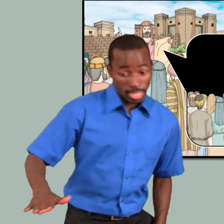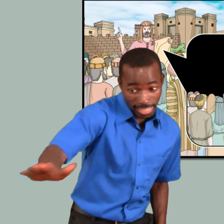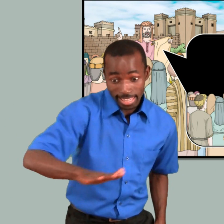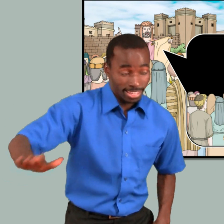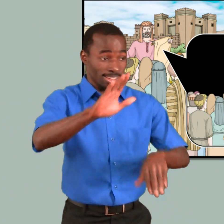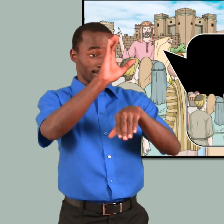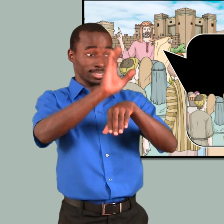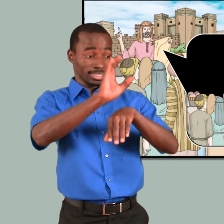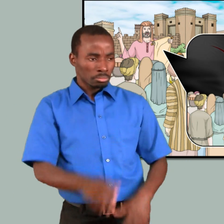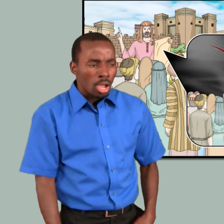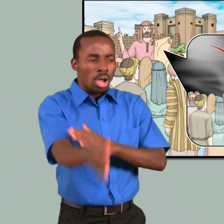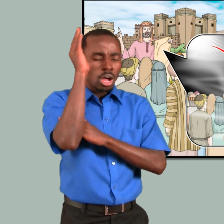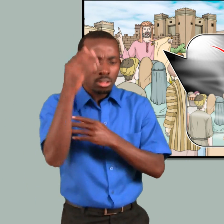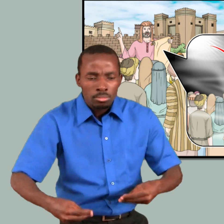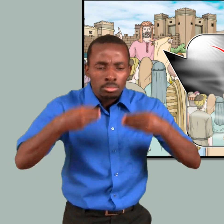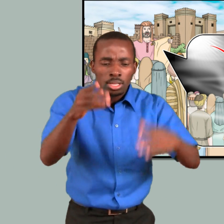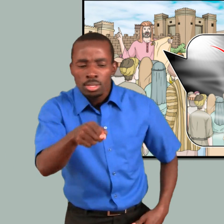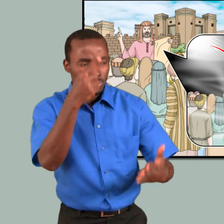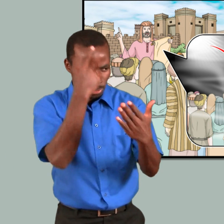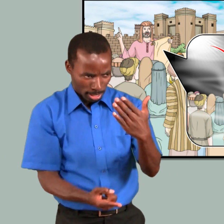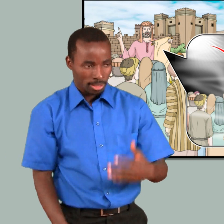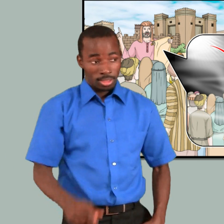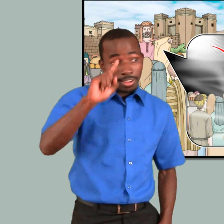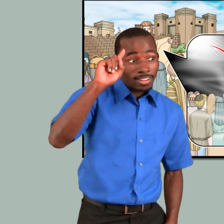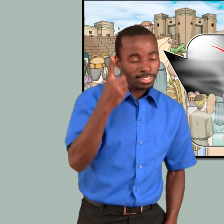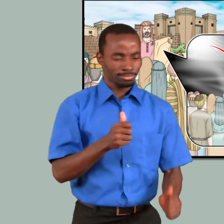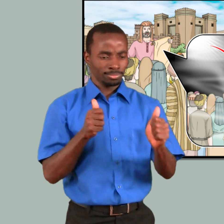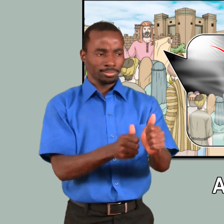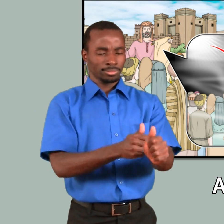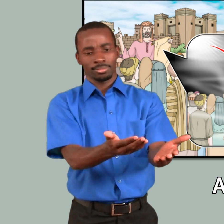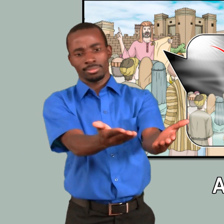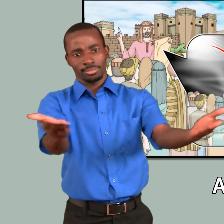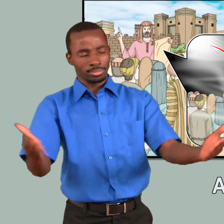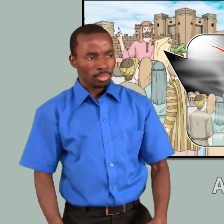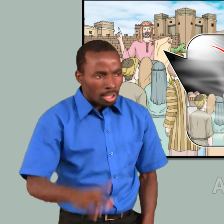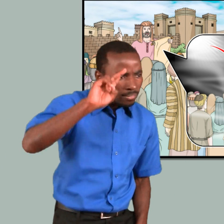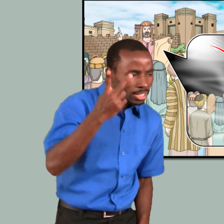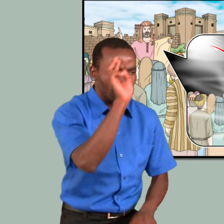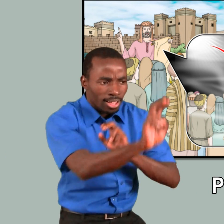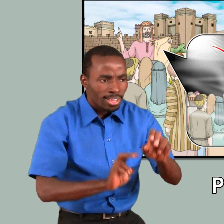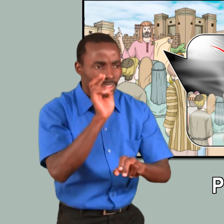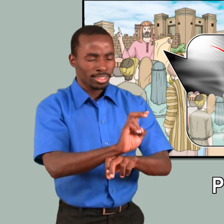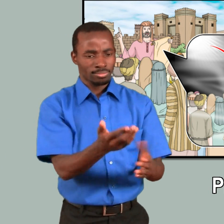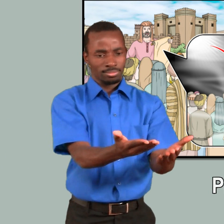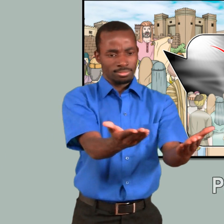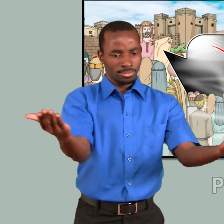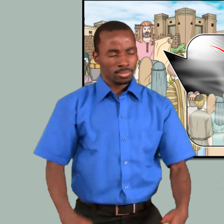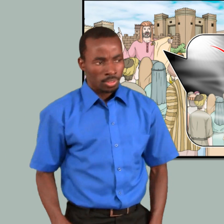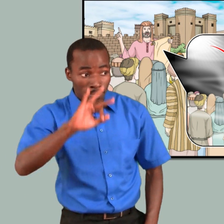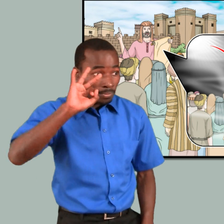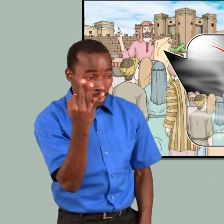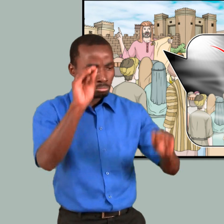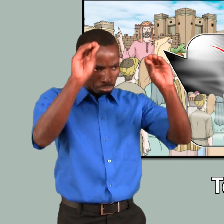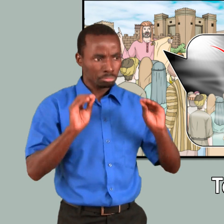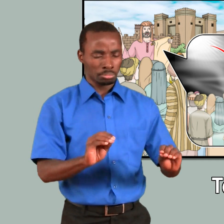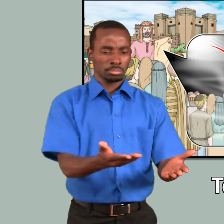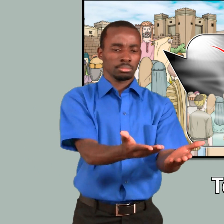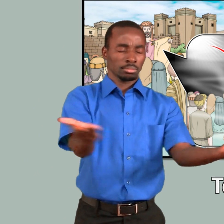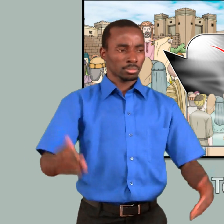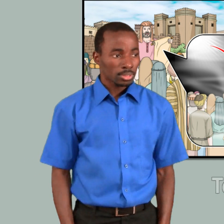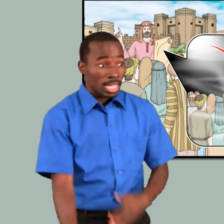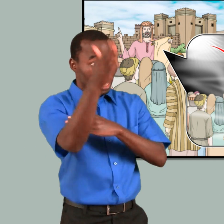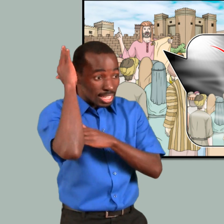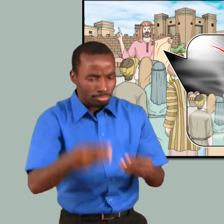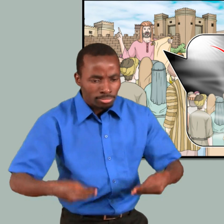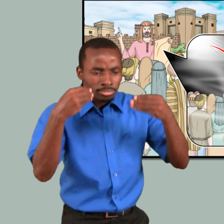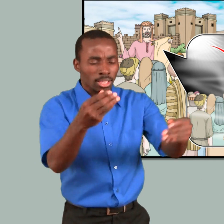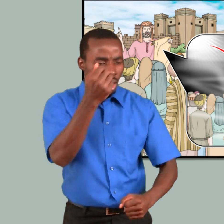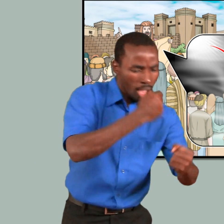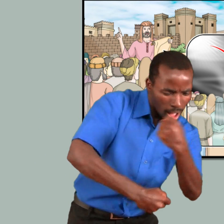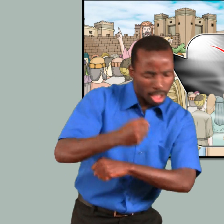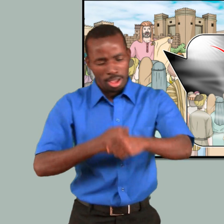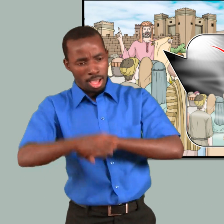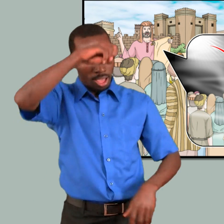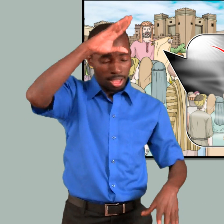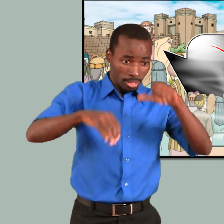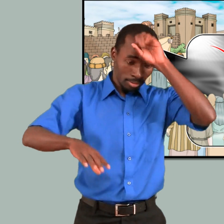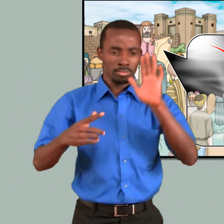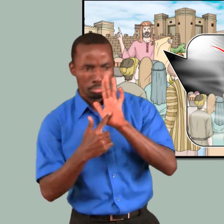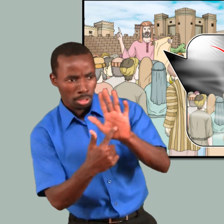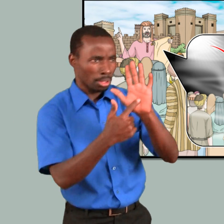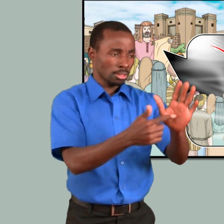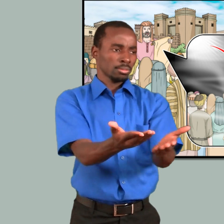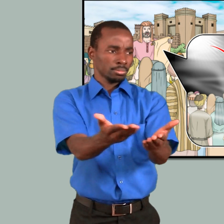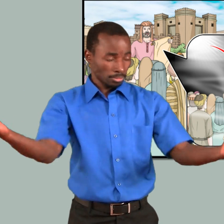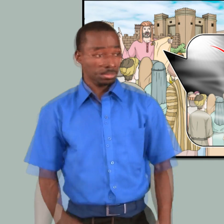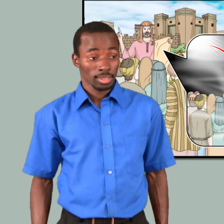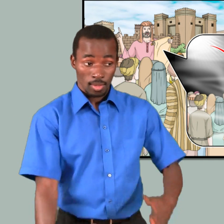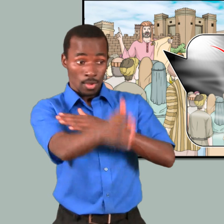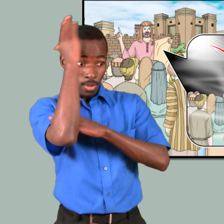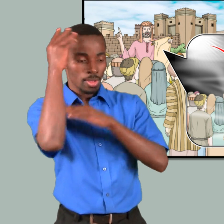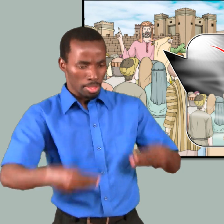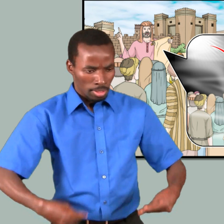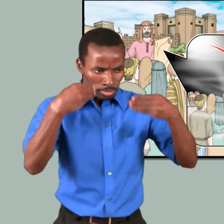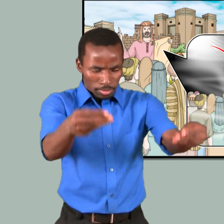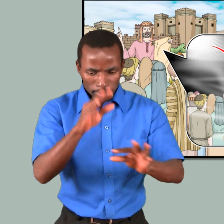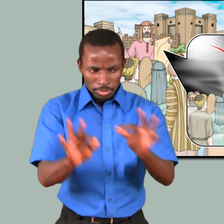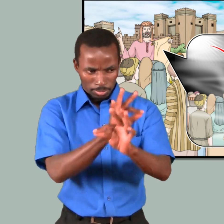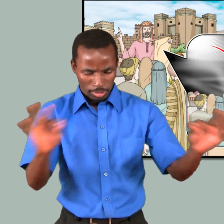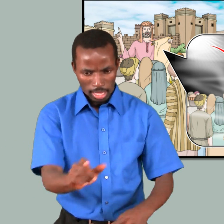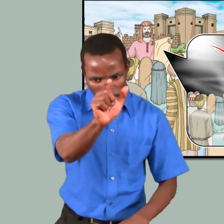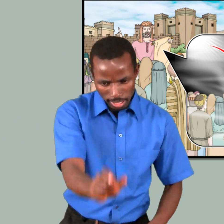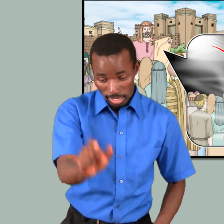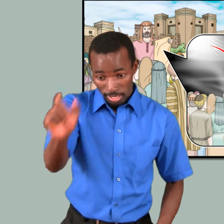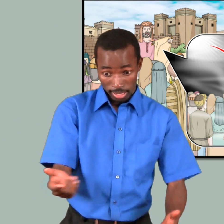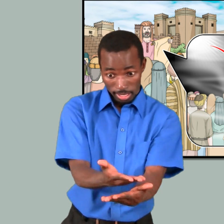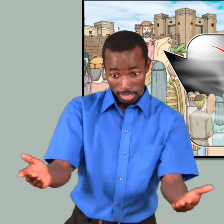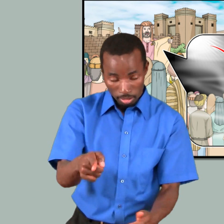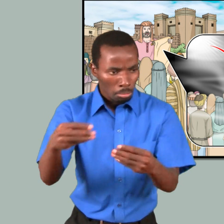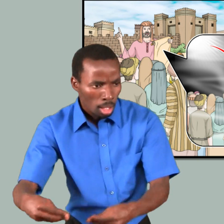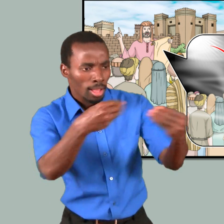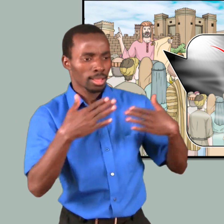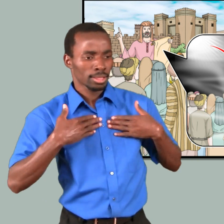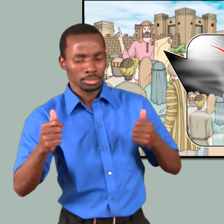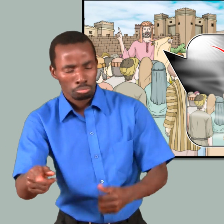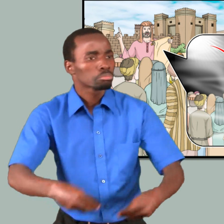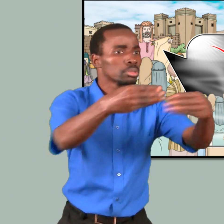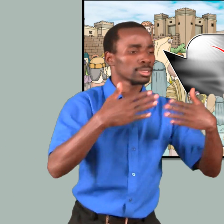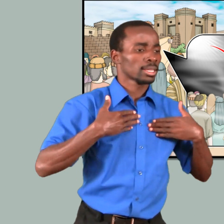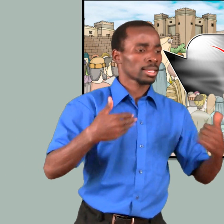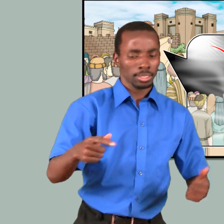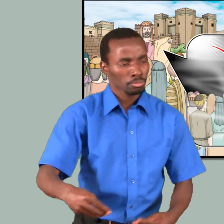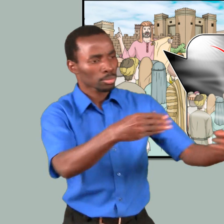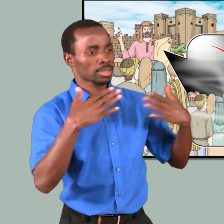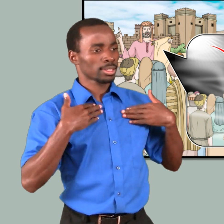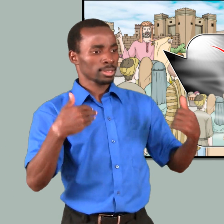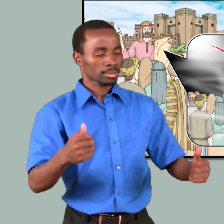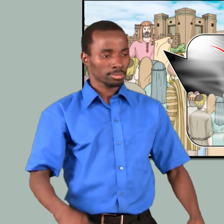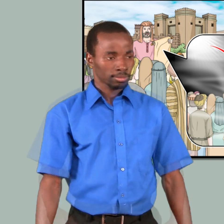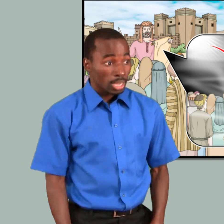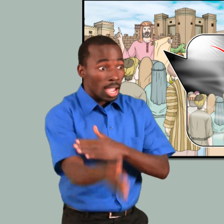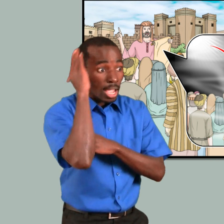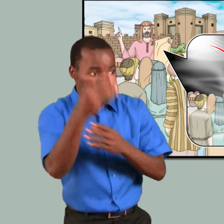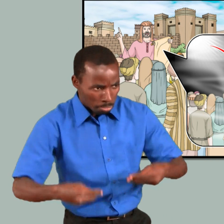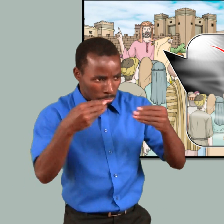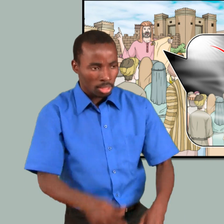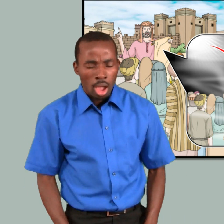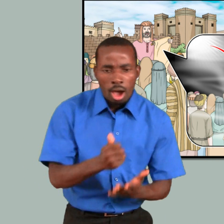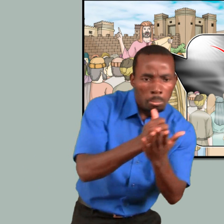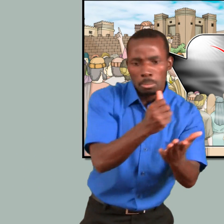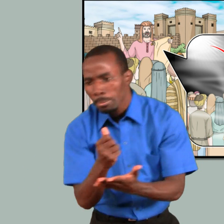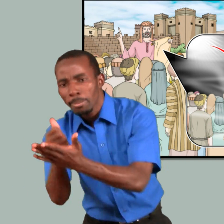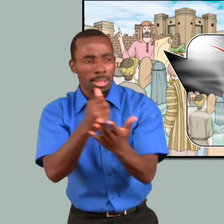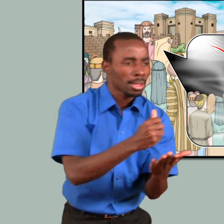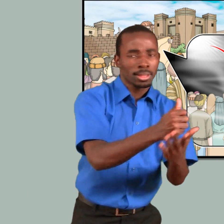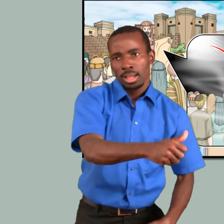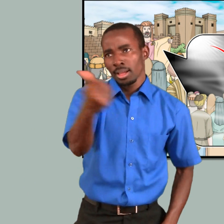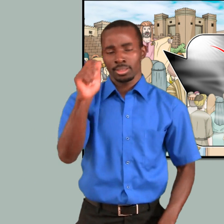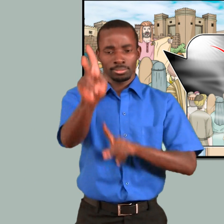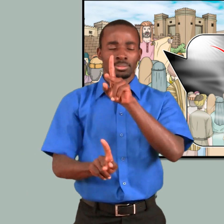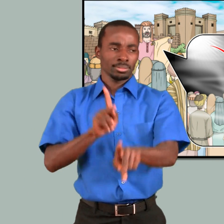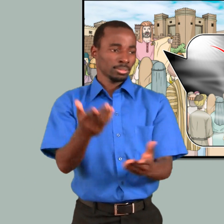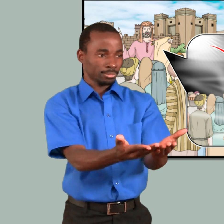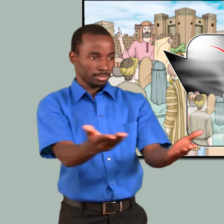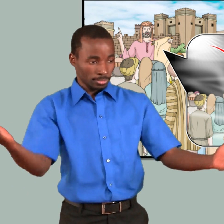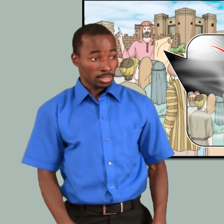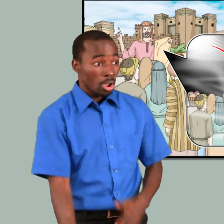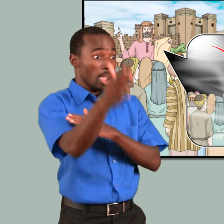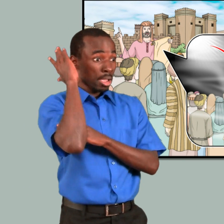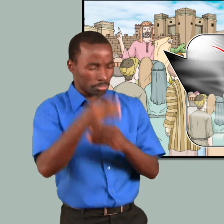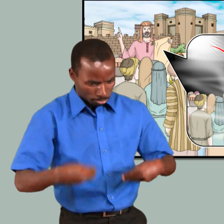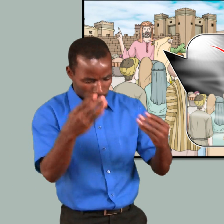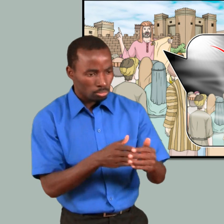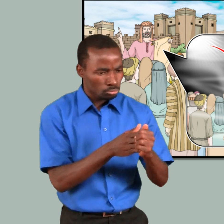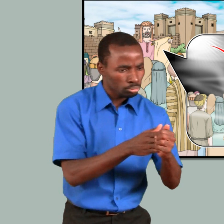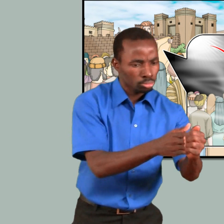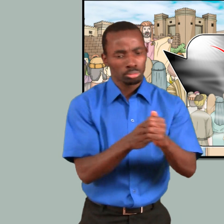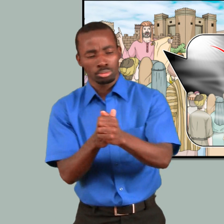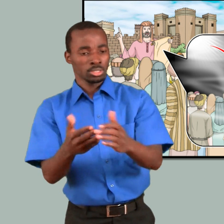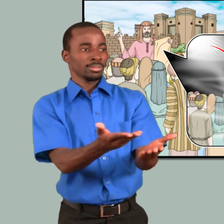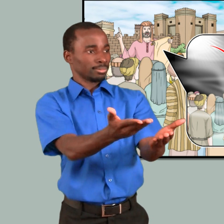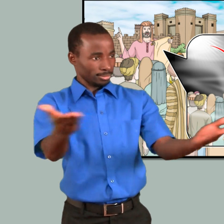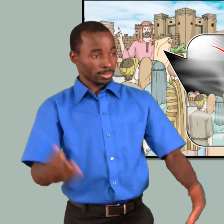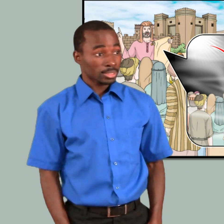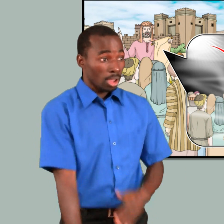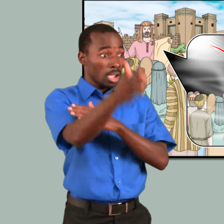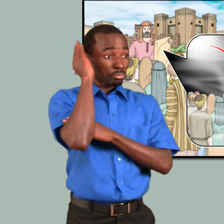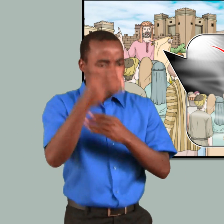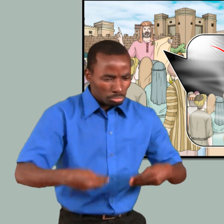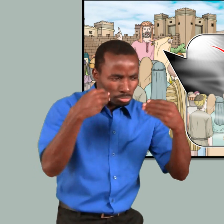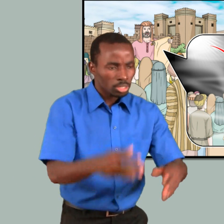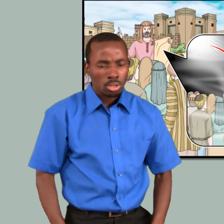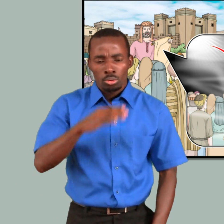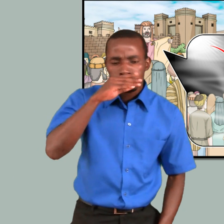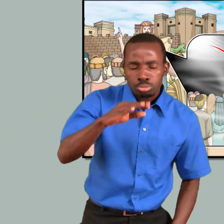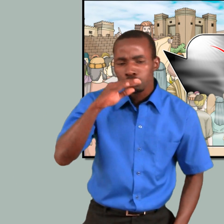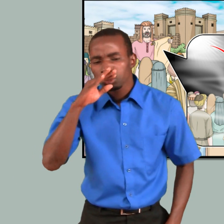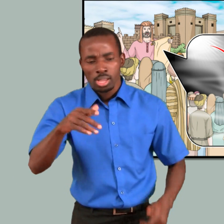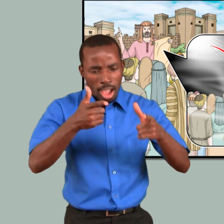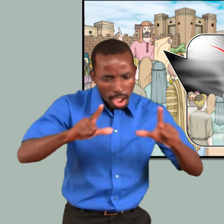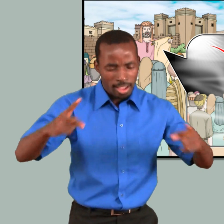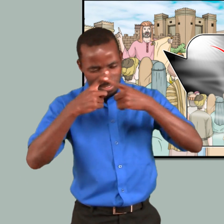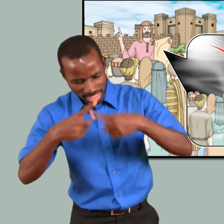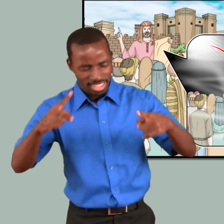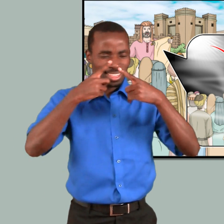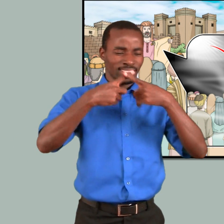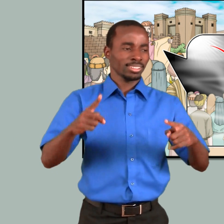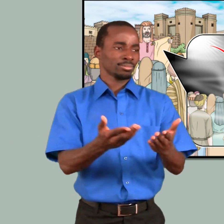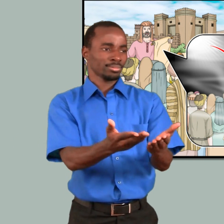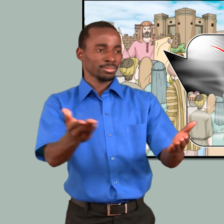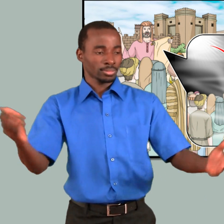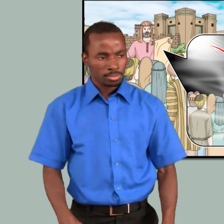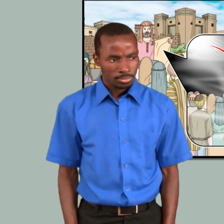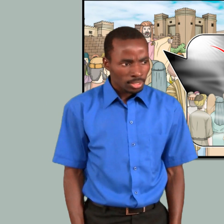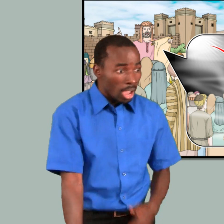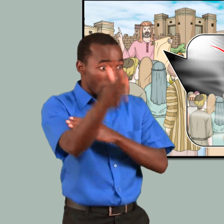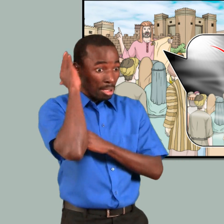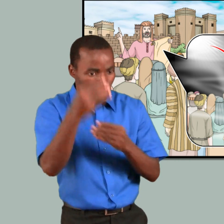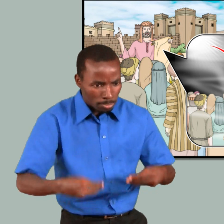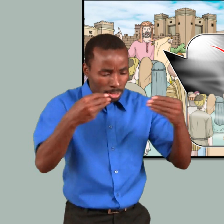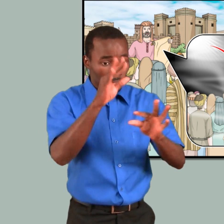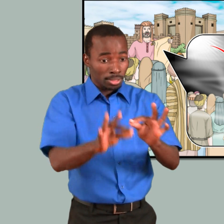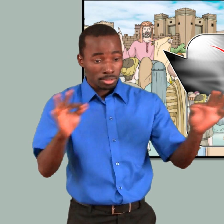And in the church God has appointed first of all apostles, second prophets, third teachers, then workers of miracles, and those with gifts of healing, helping, administration, and various tongues.